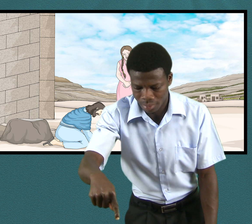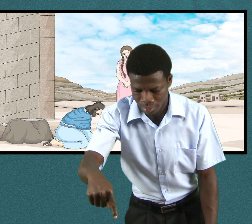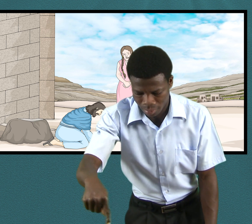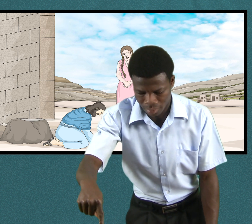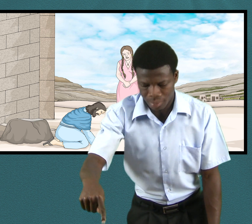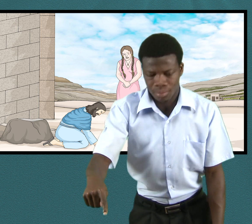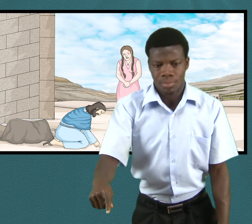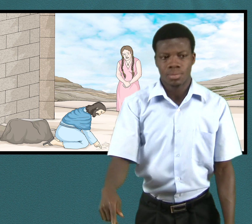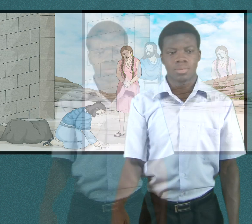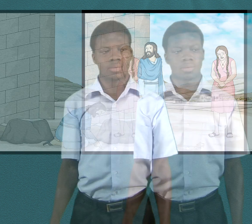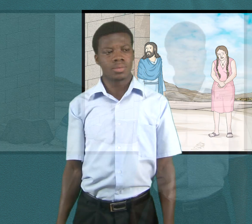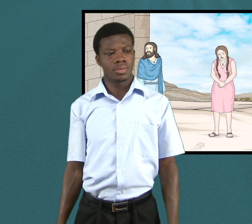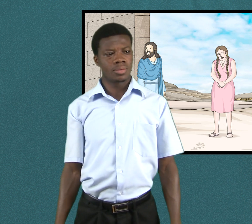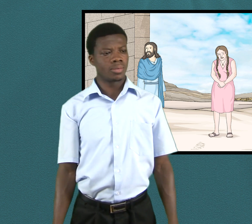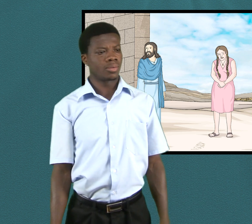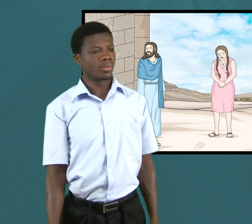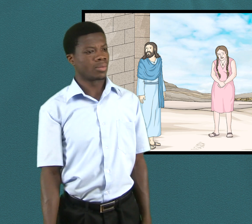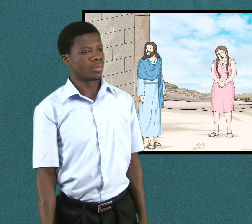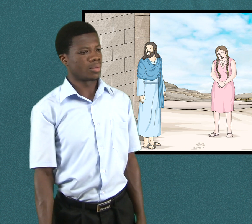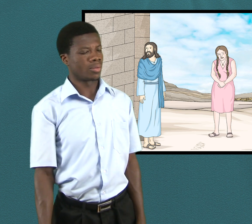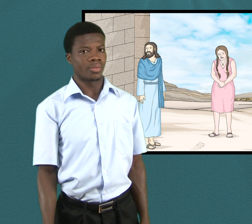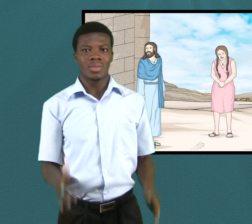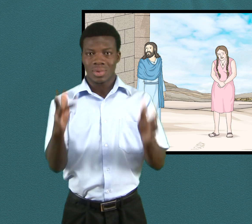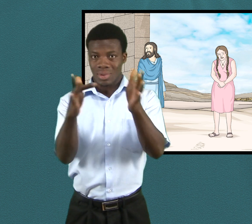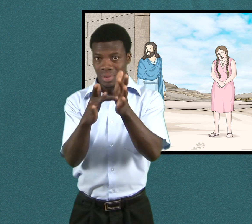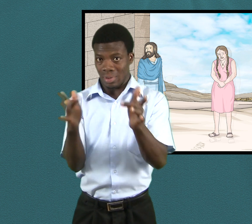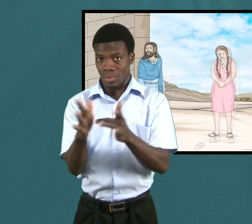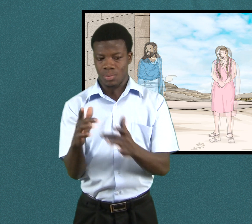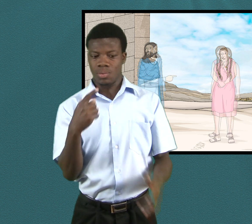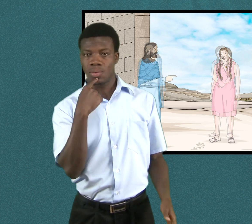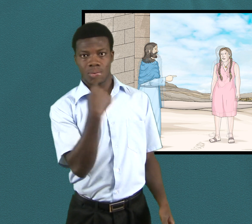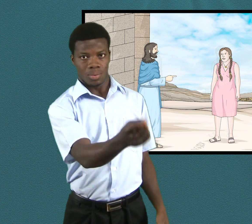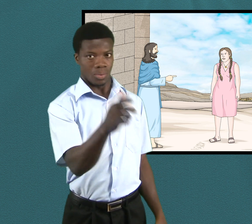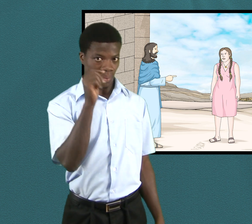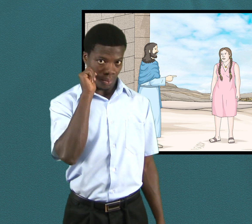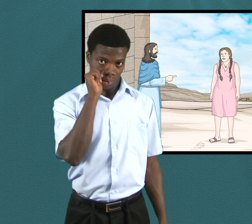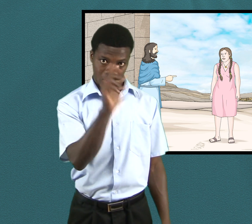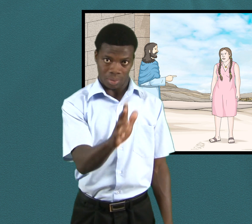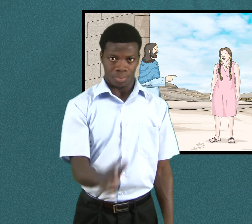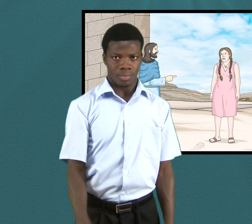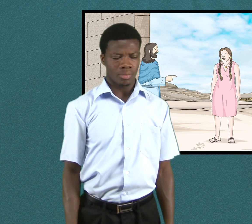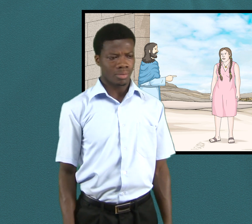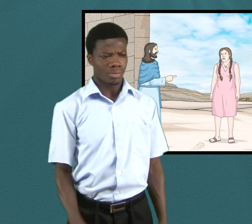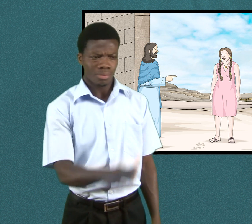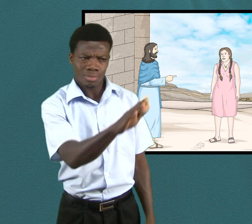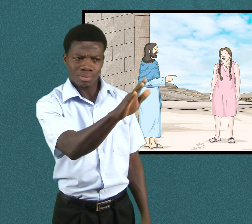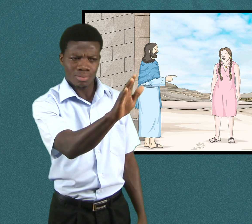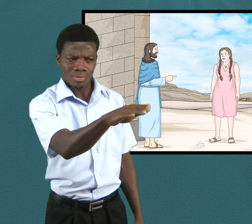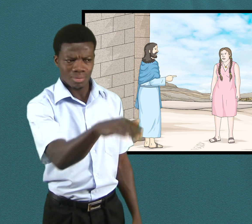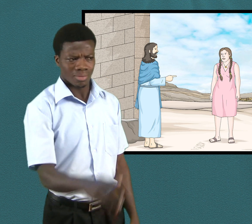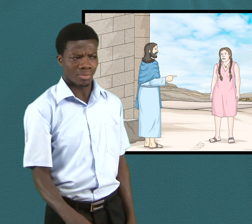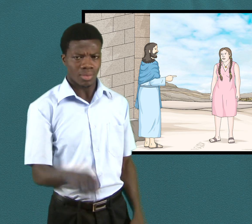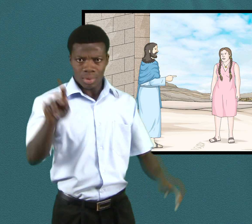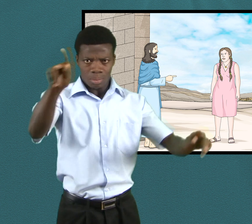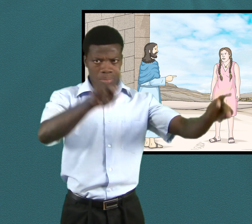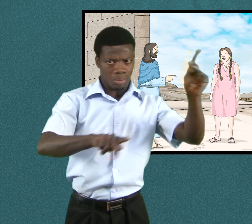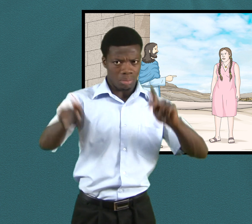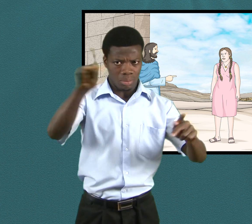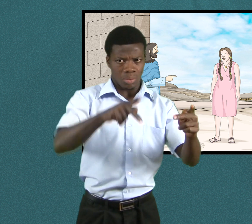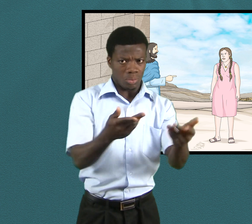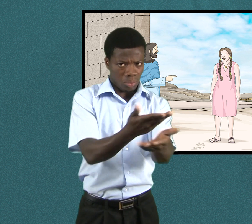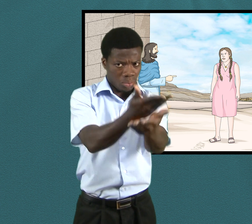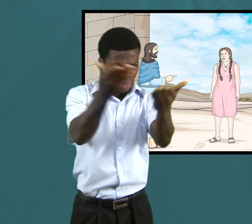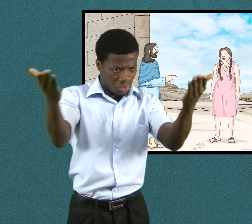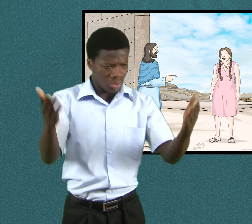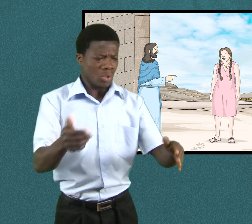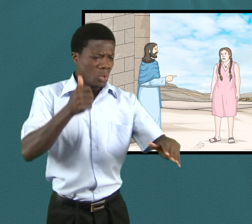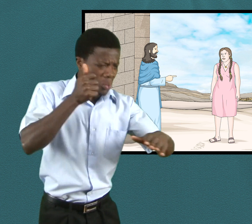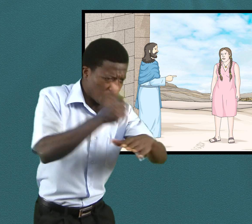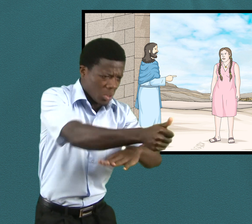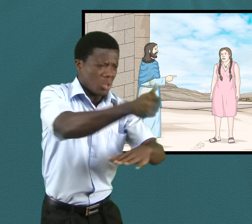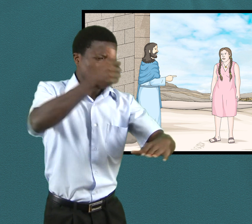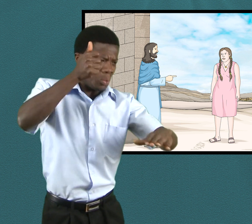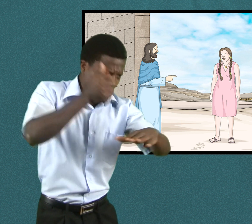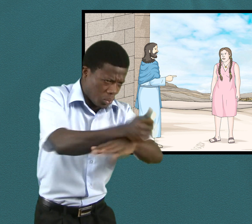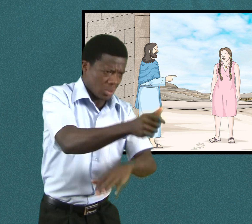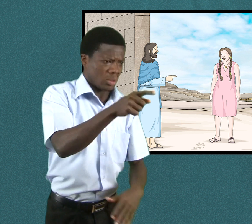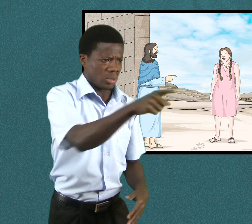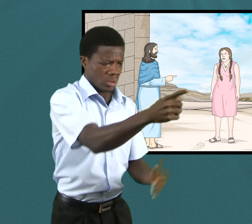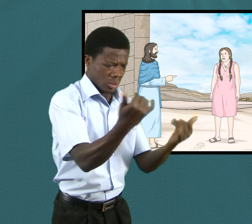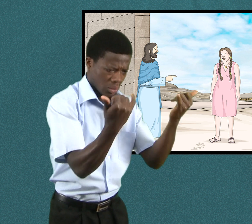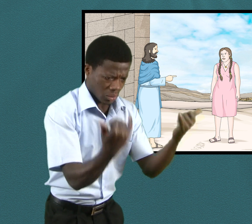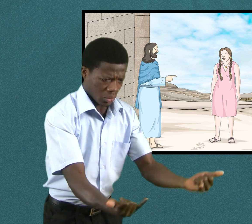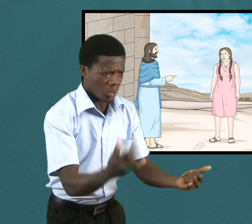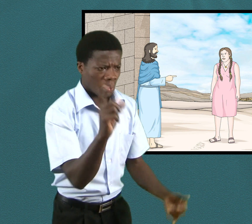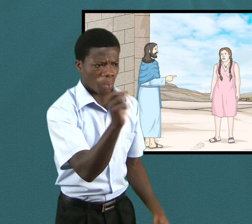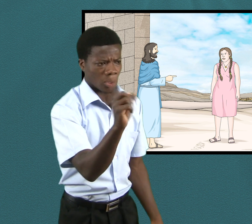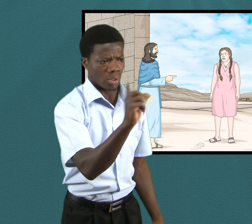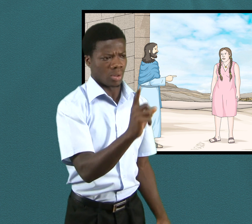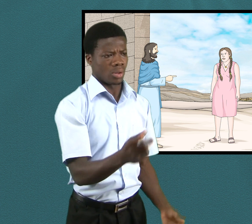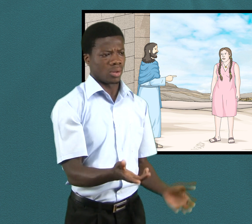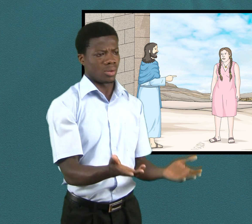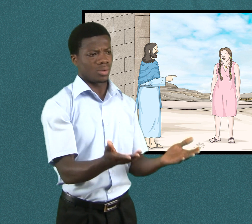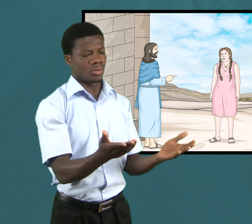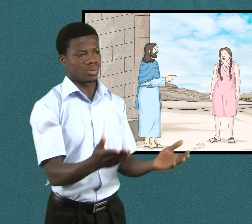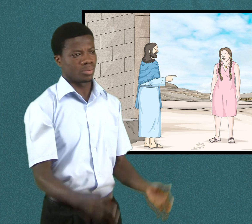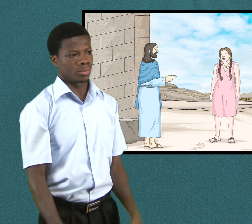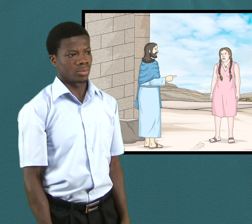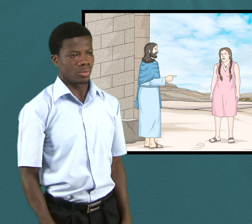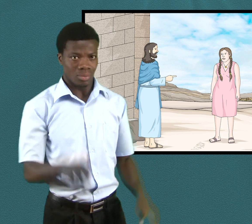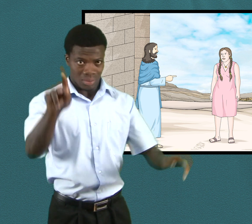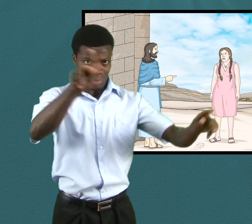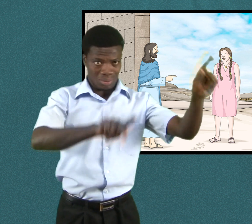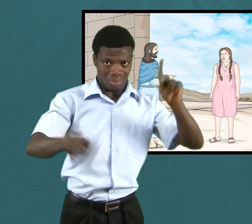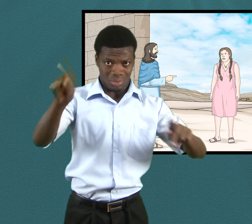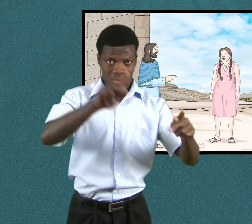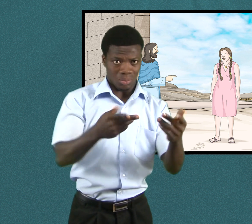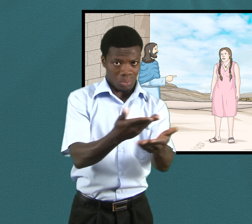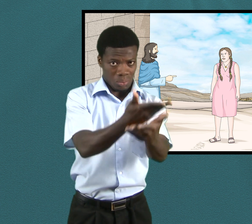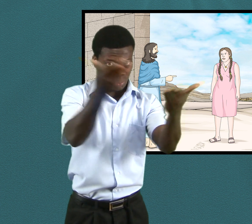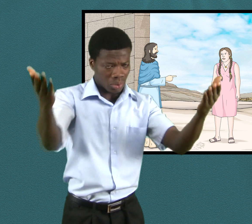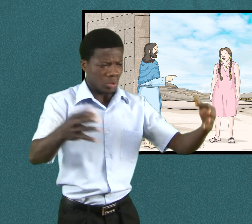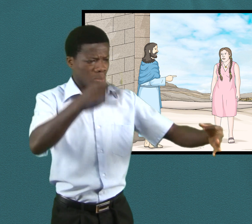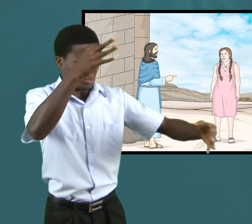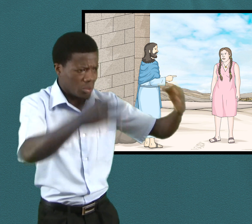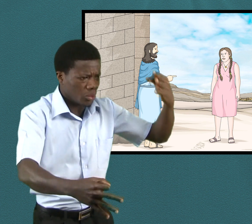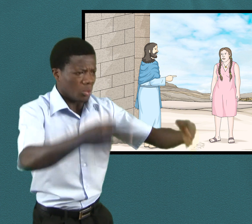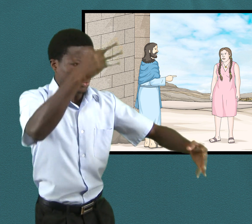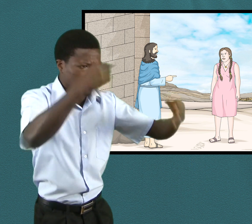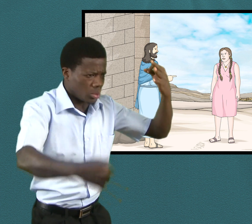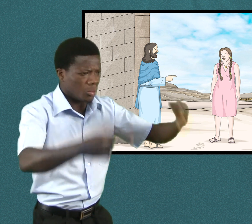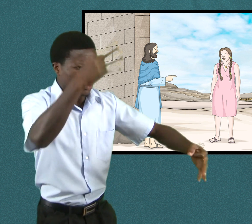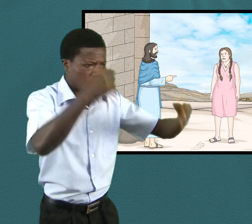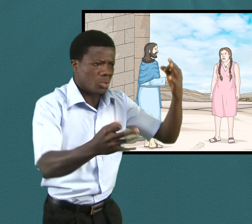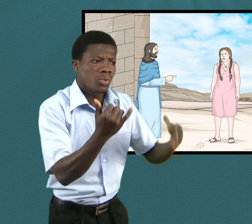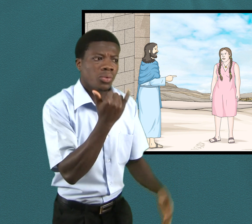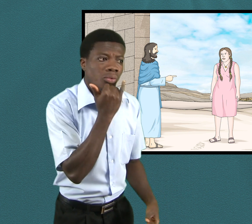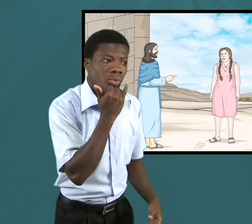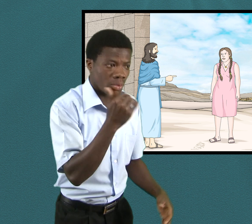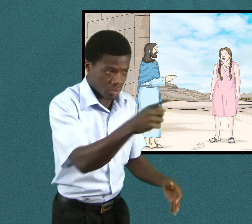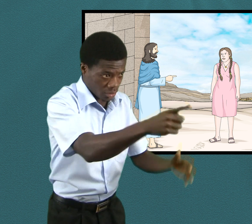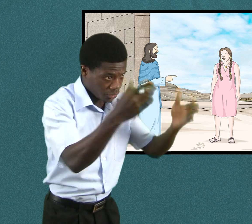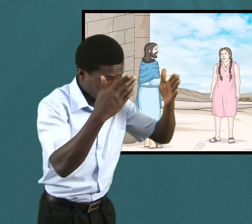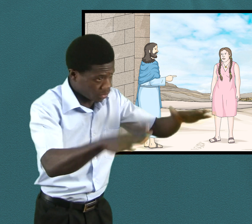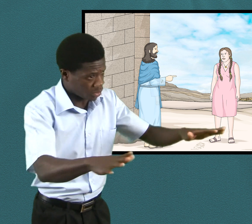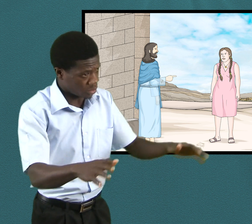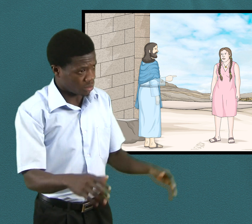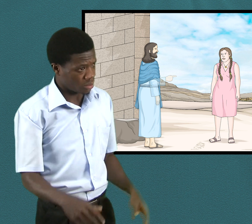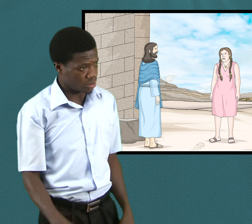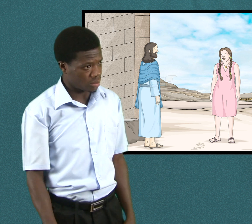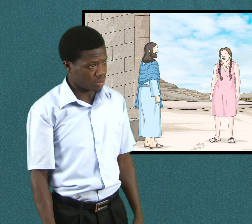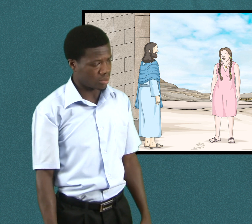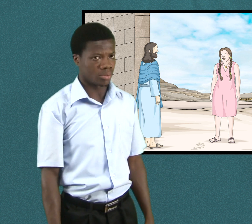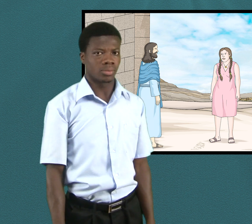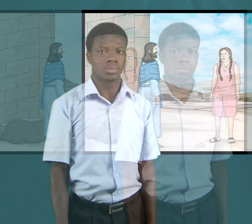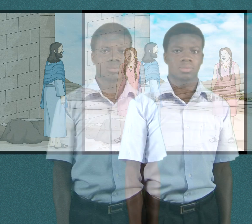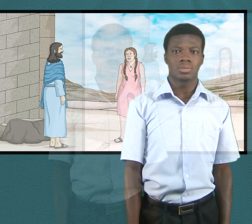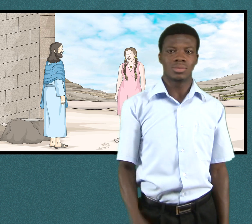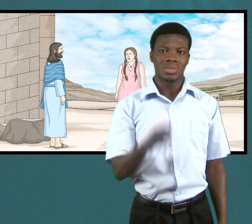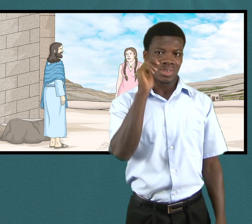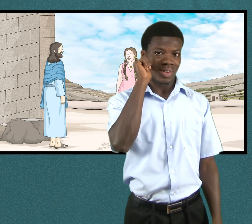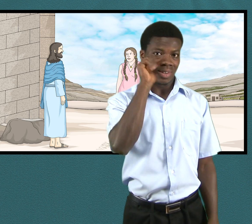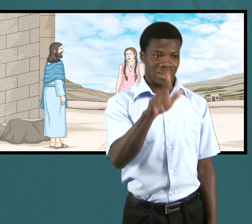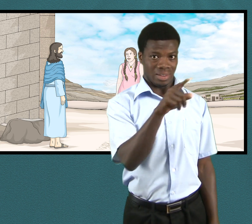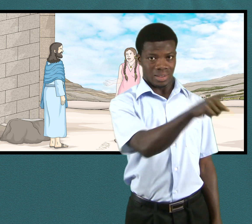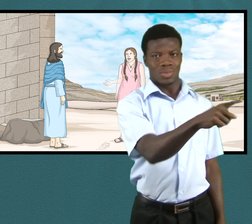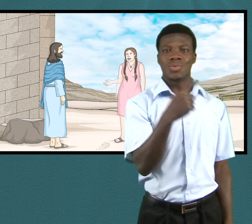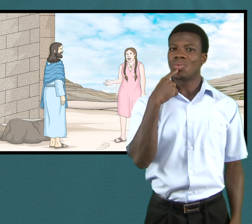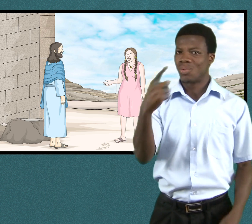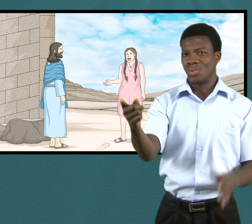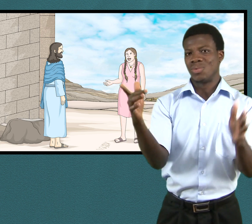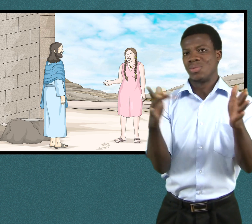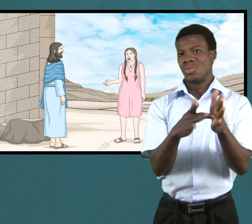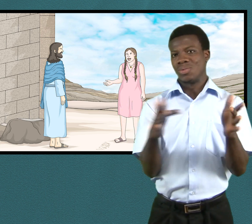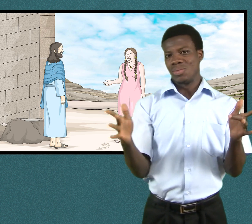Then Jesus straightened up and asked her, “Woman, where are your accusers? Has no one condemned you?”